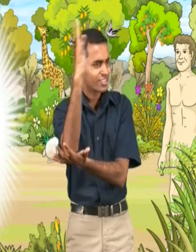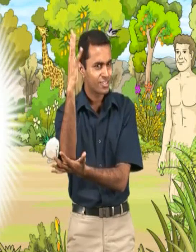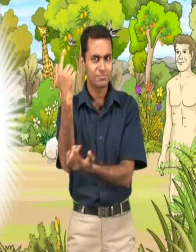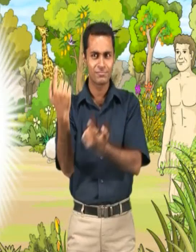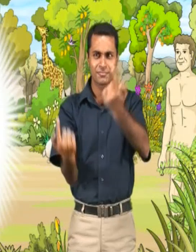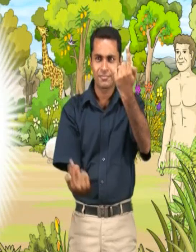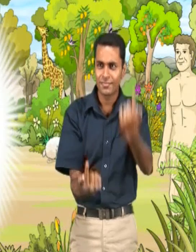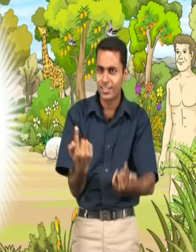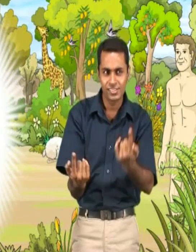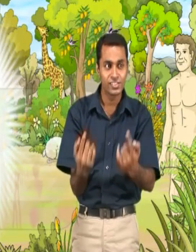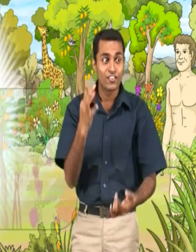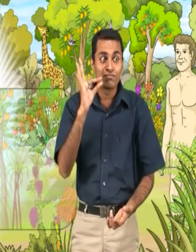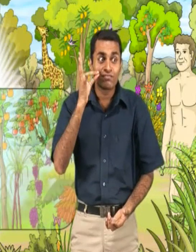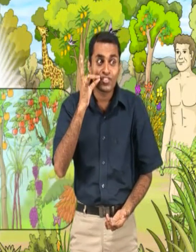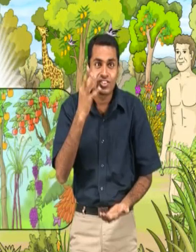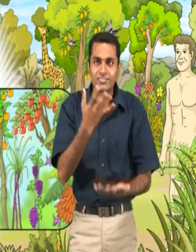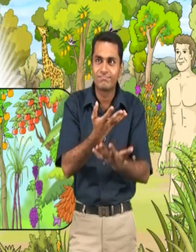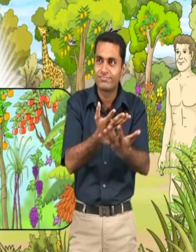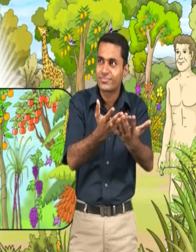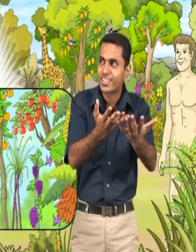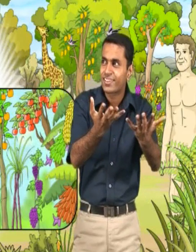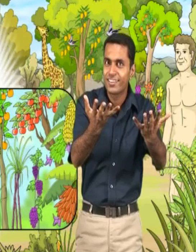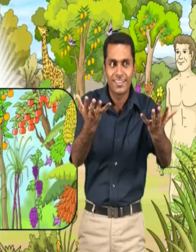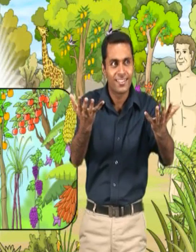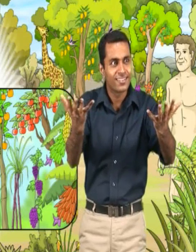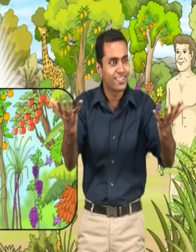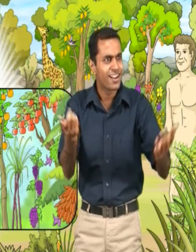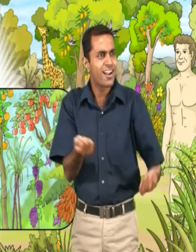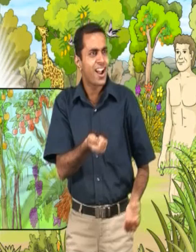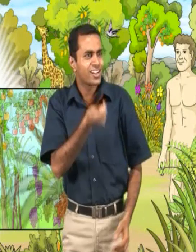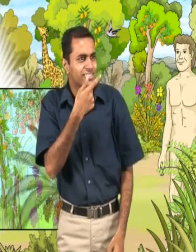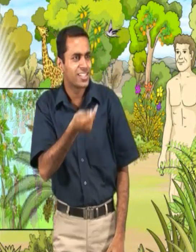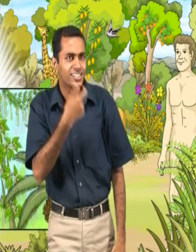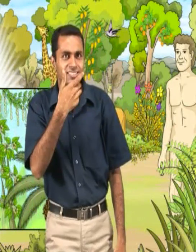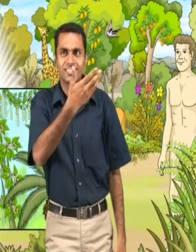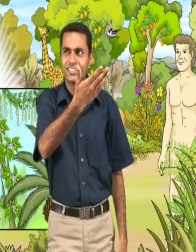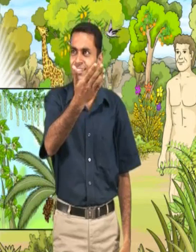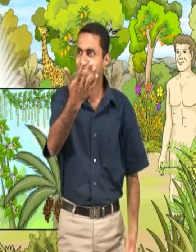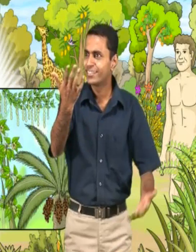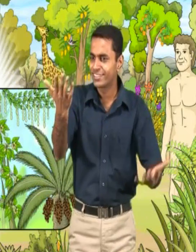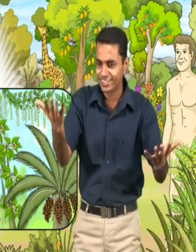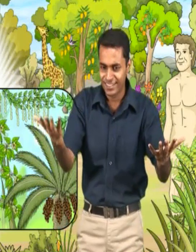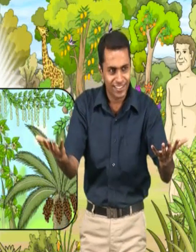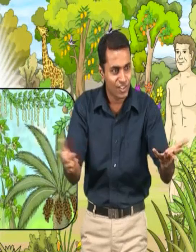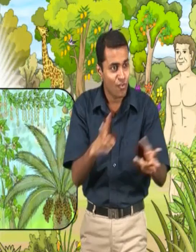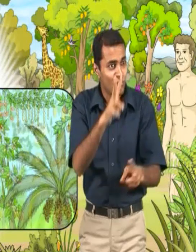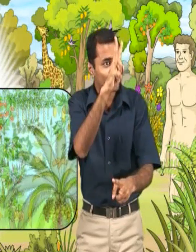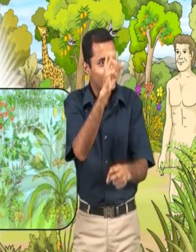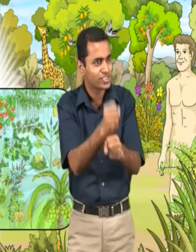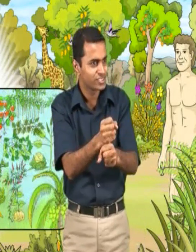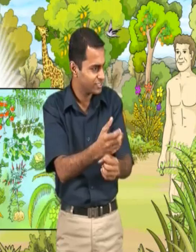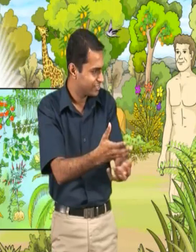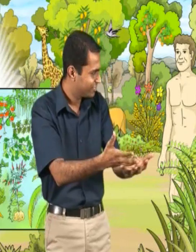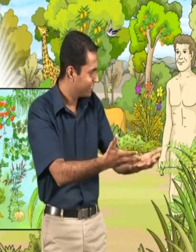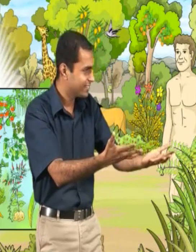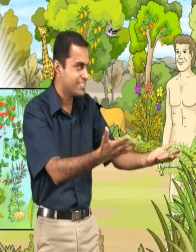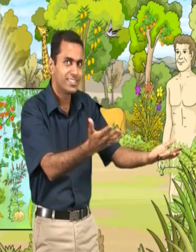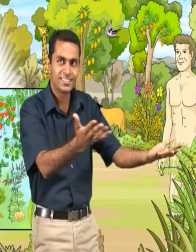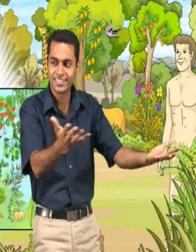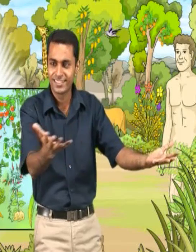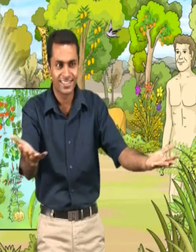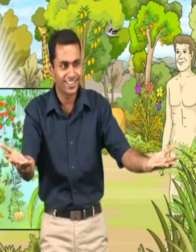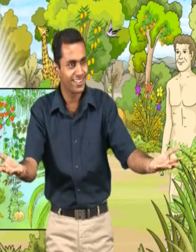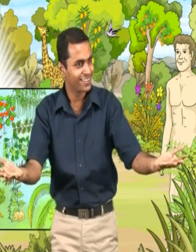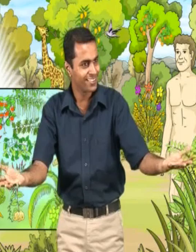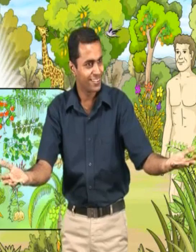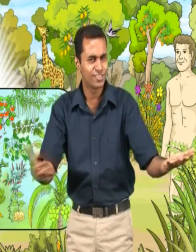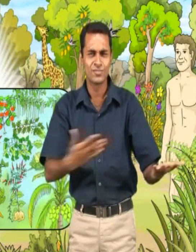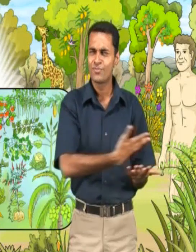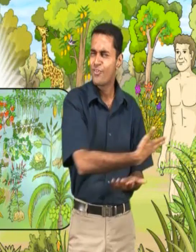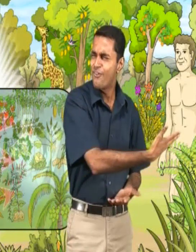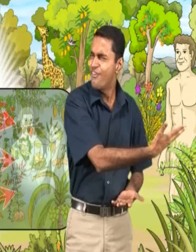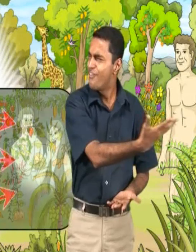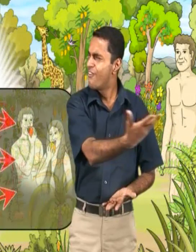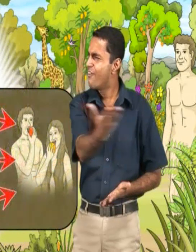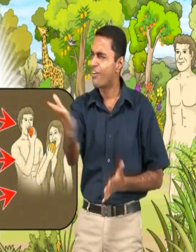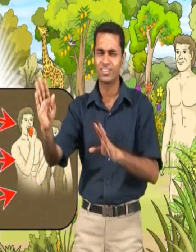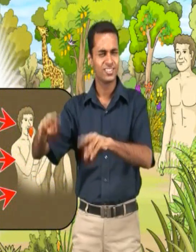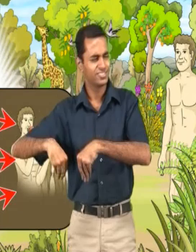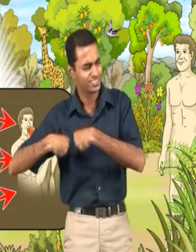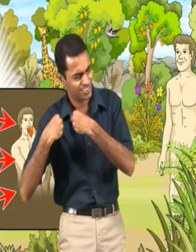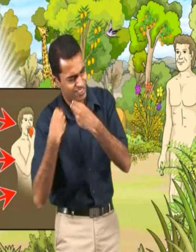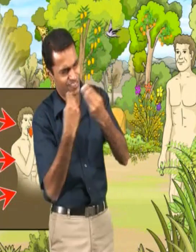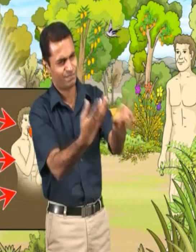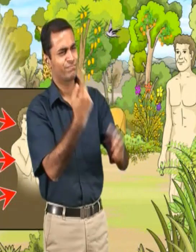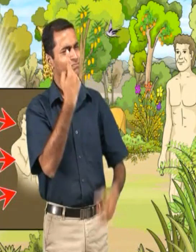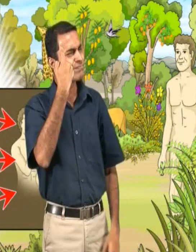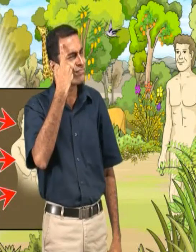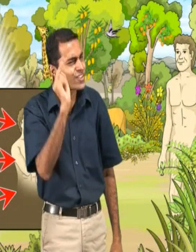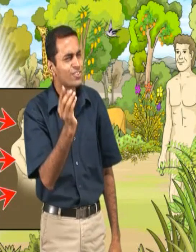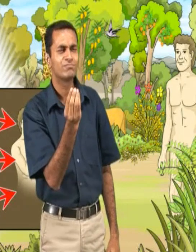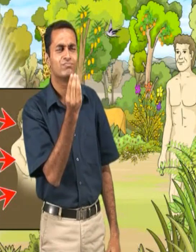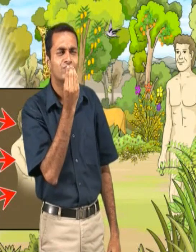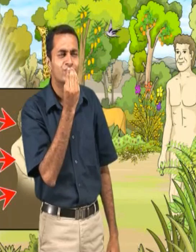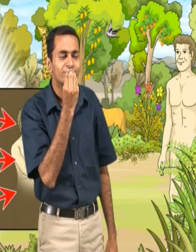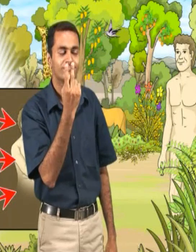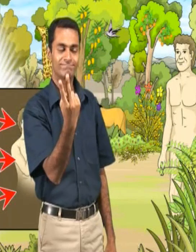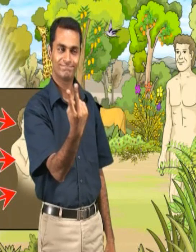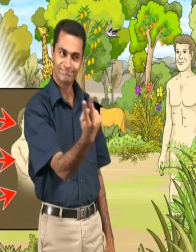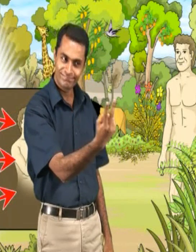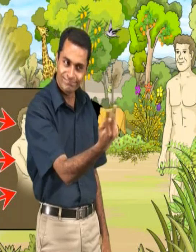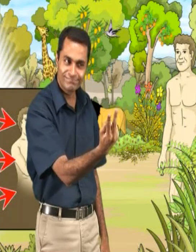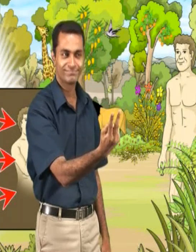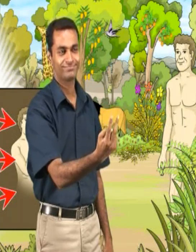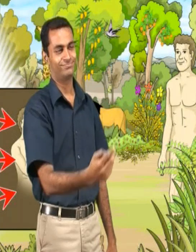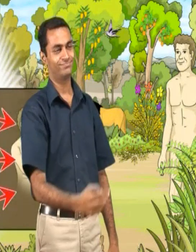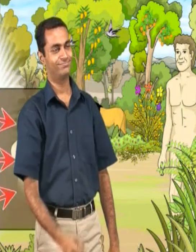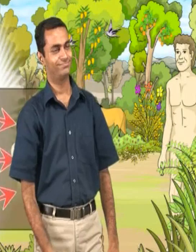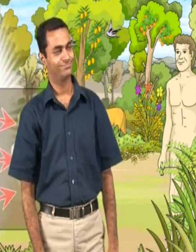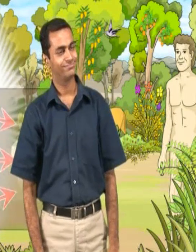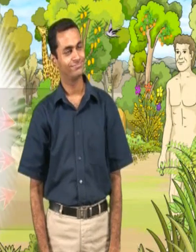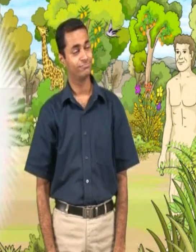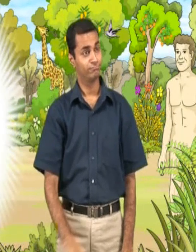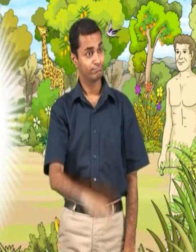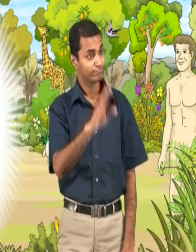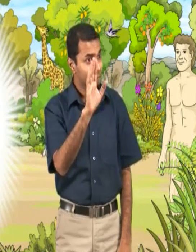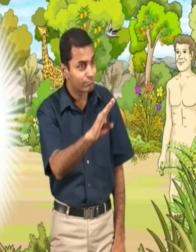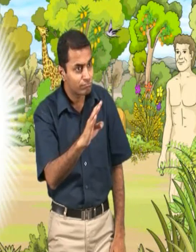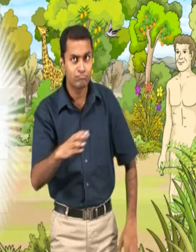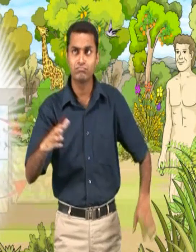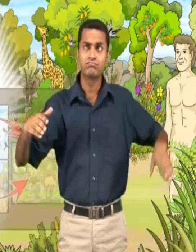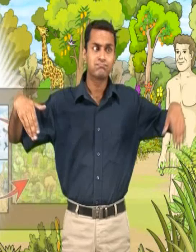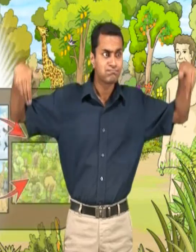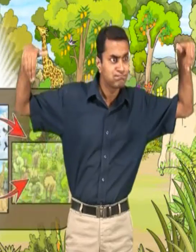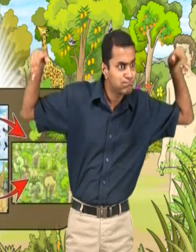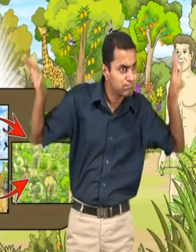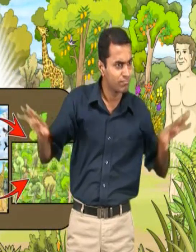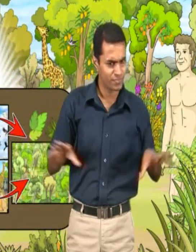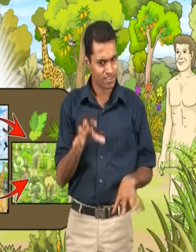Then God said, “Behold, I have given you every seed-bearing plant on the face of all the earth, and every tree whose fruit contains seed. They will be yours for food.